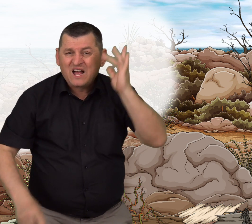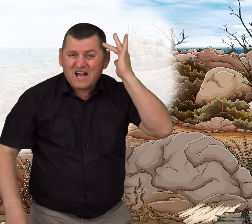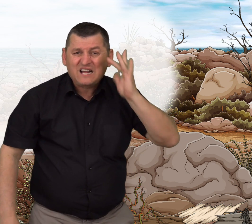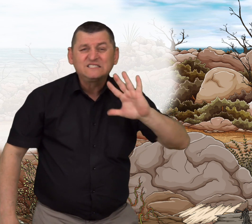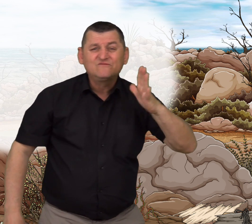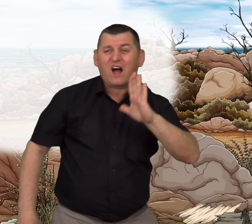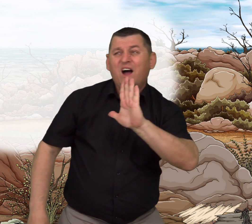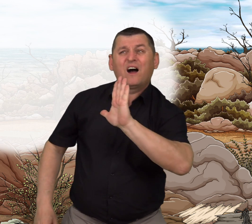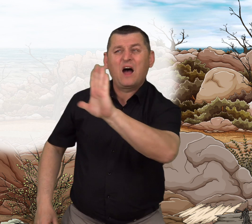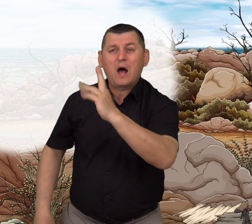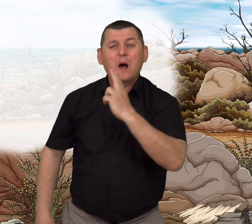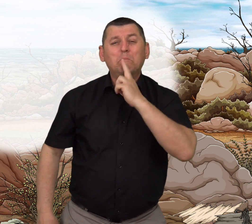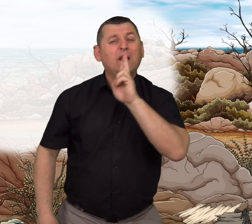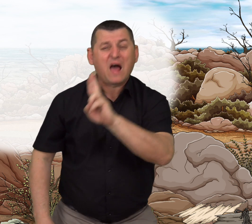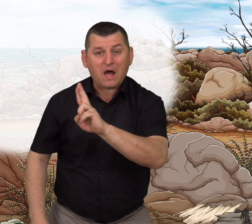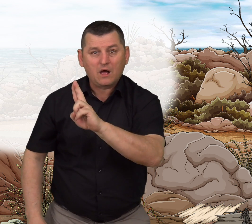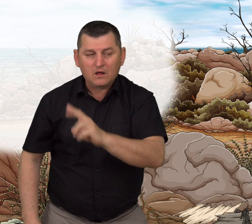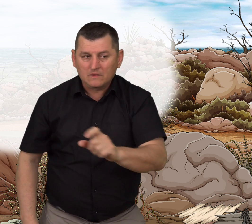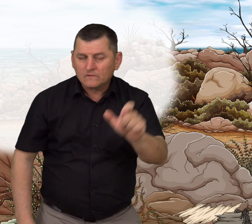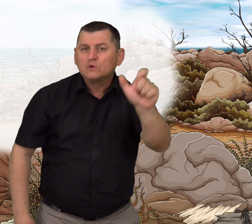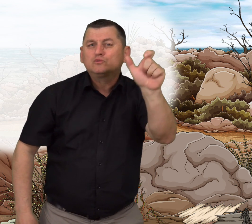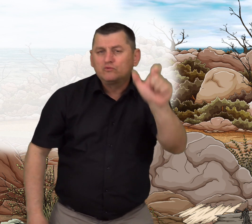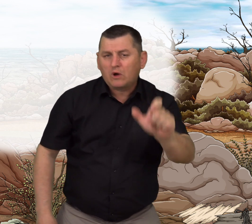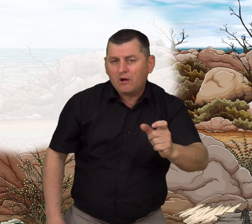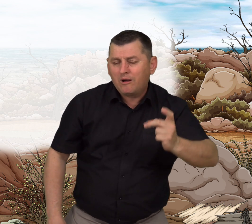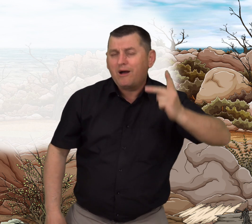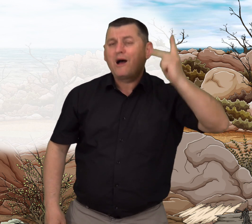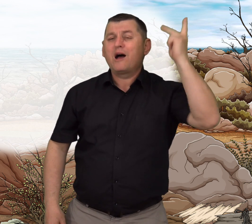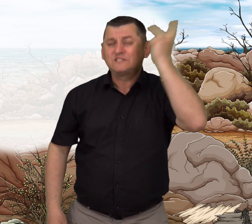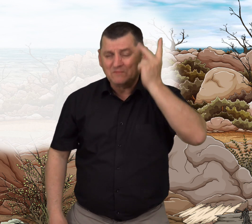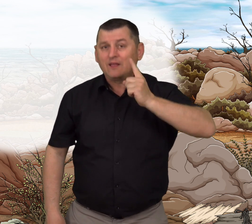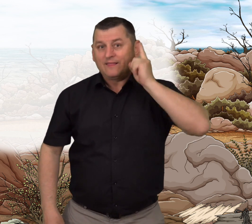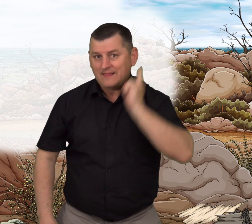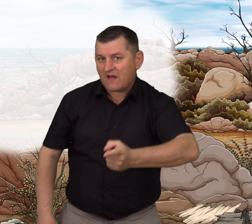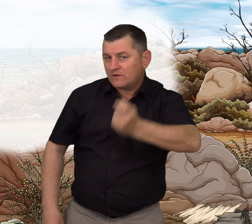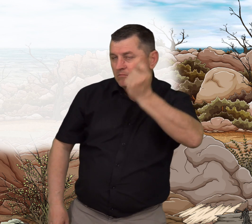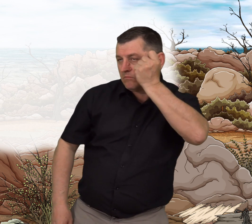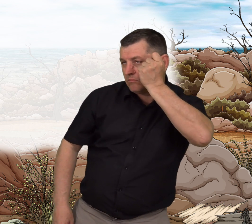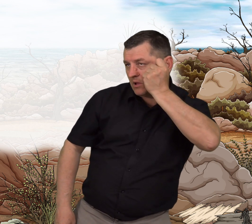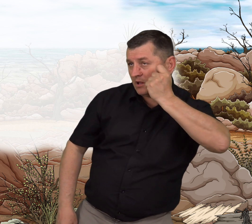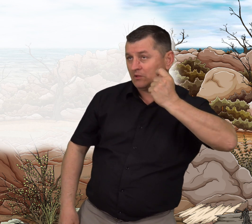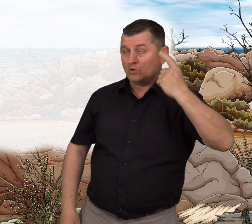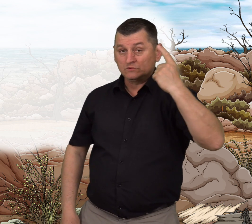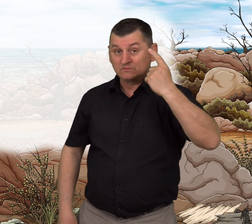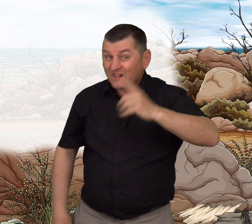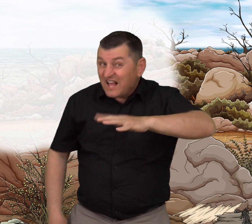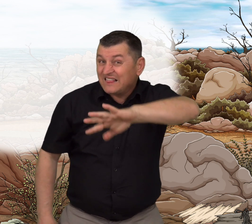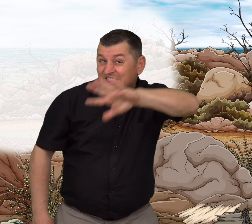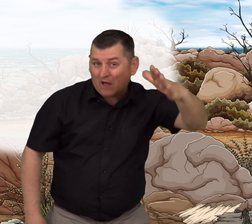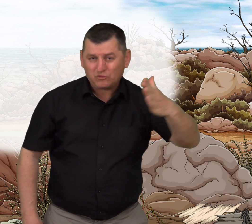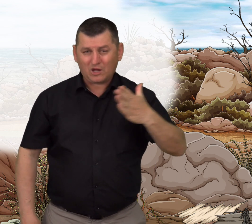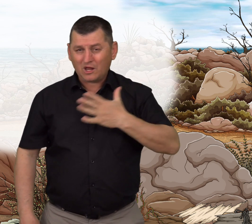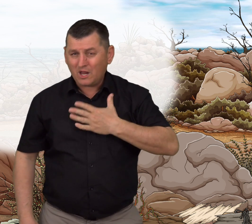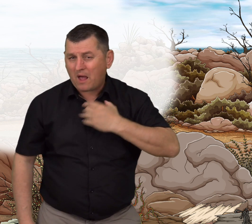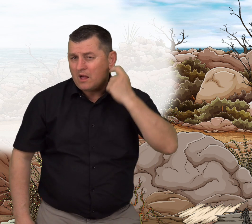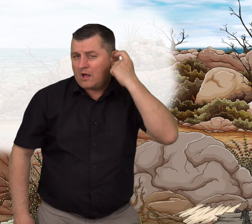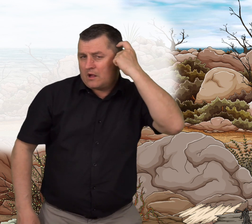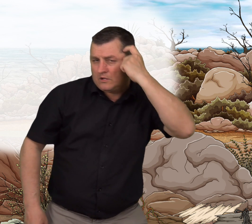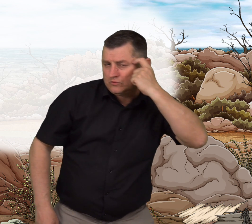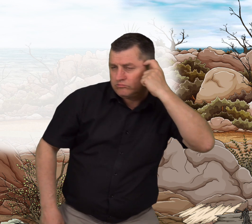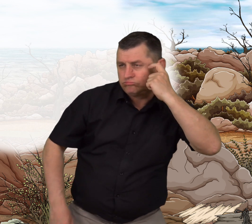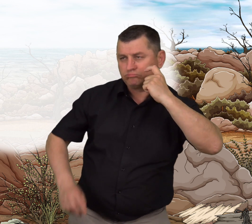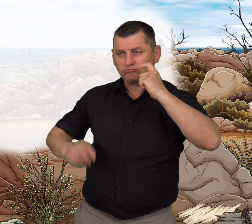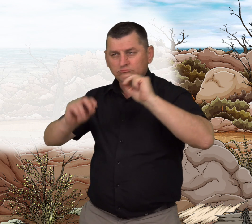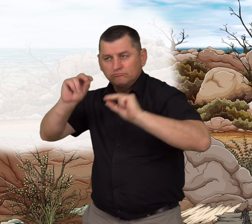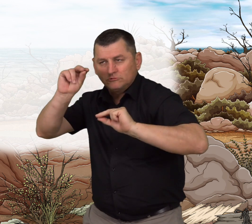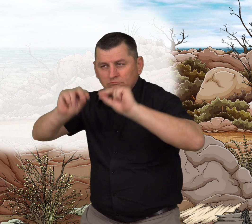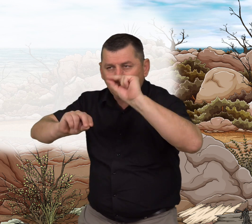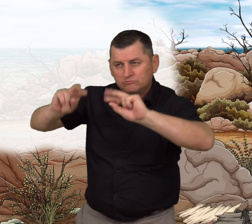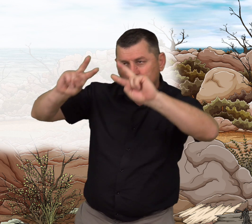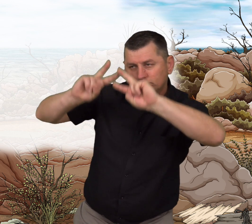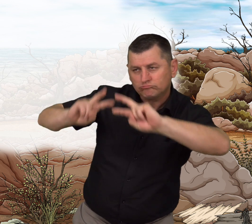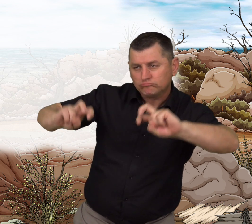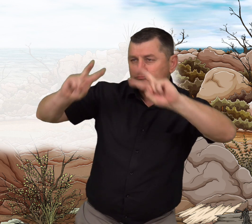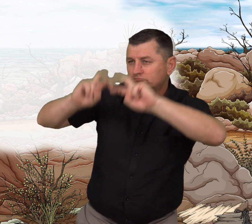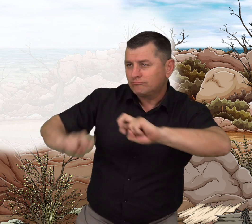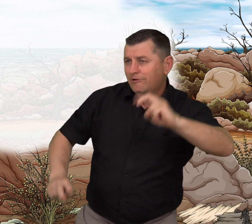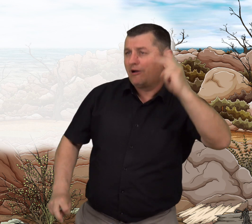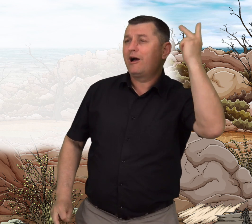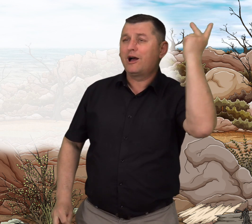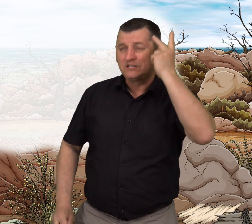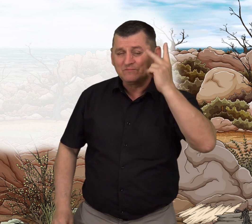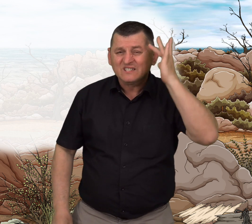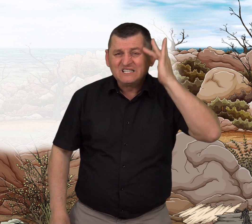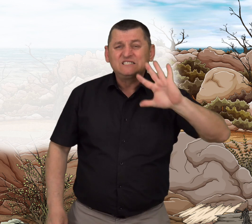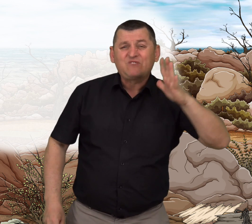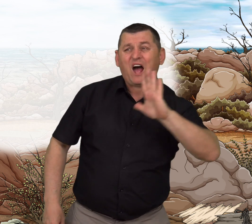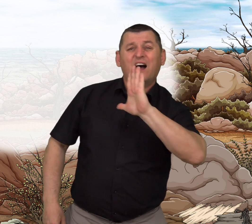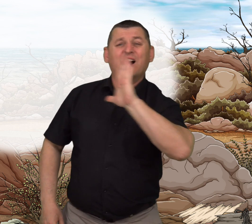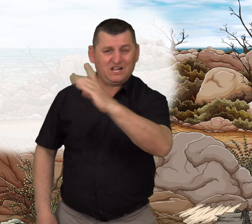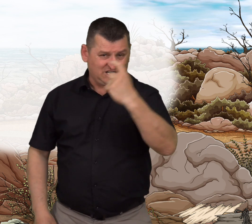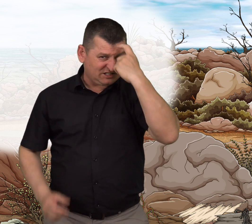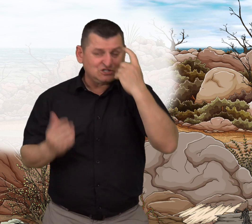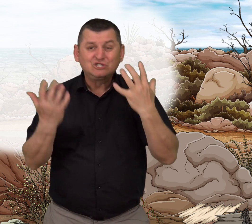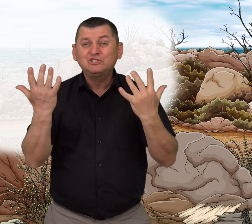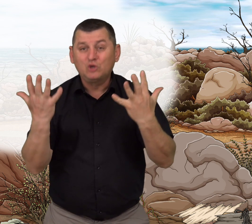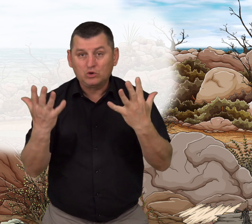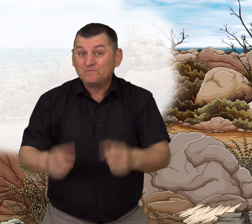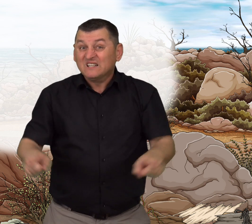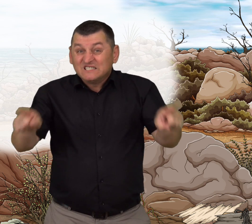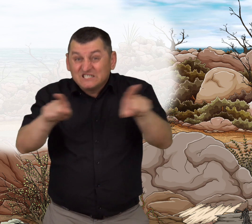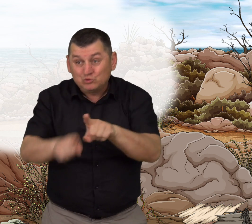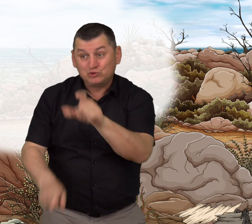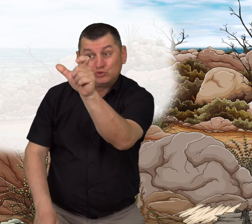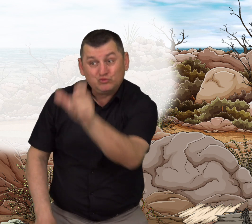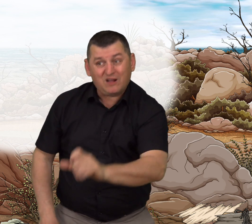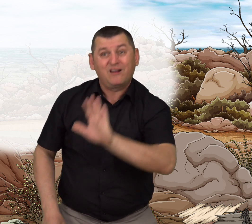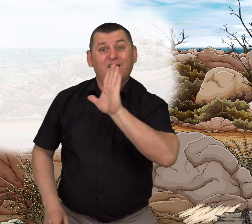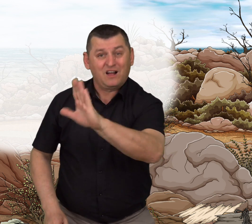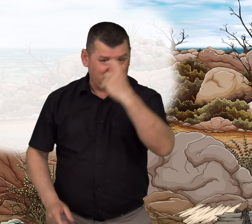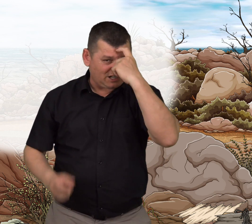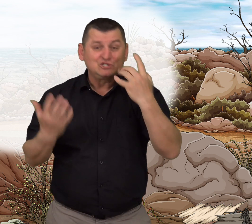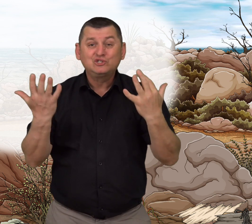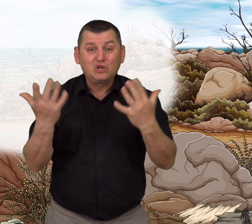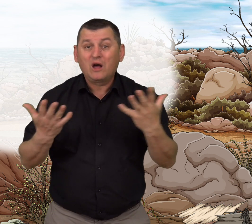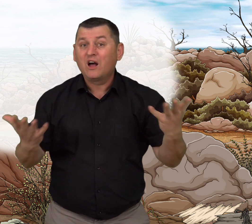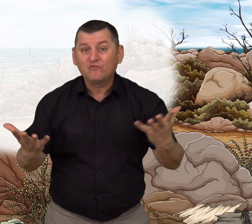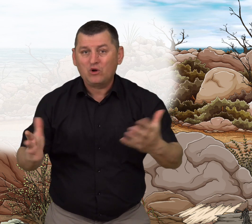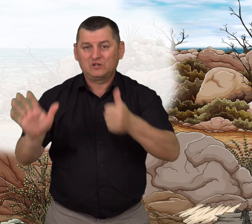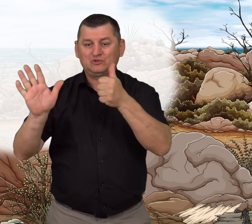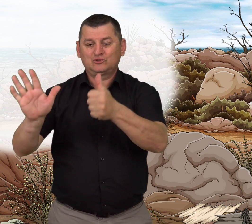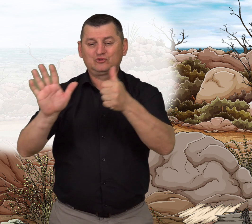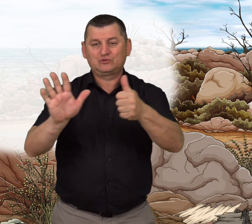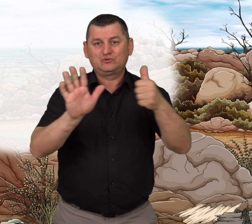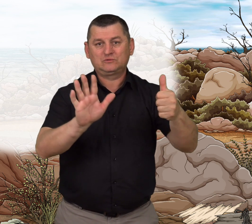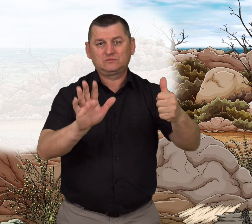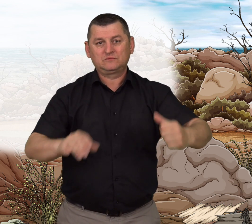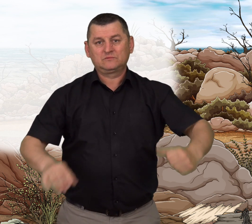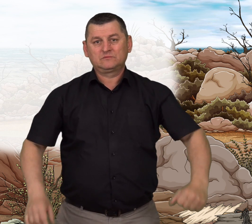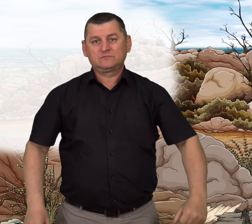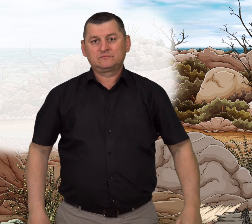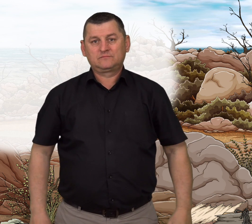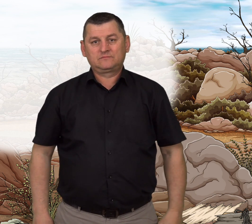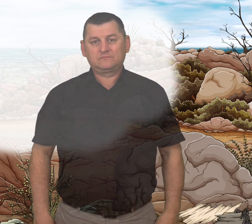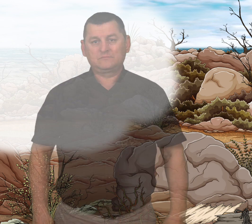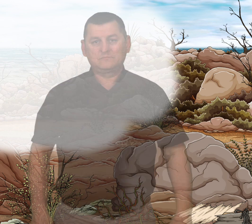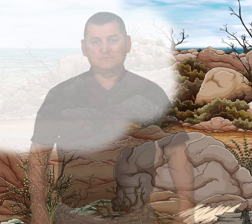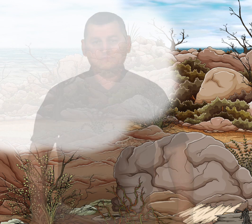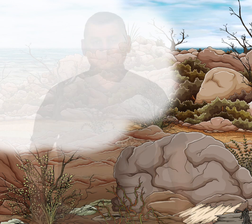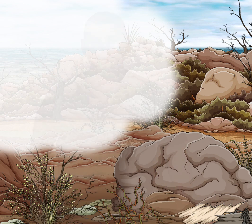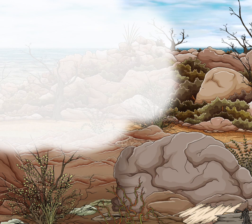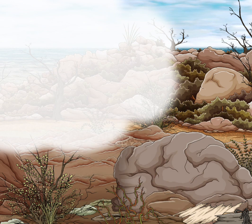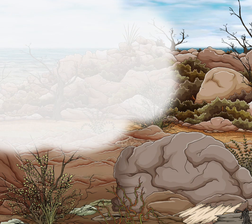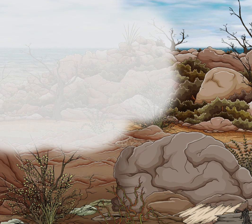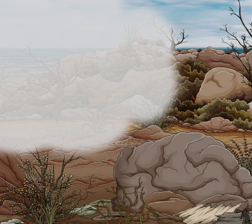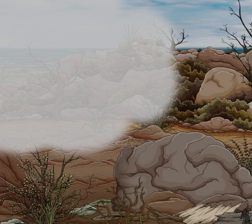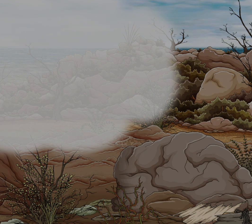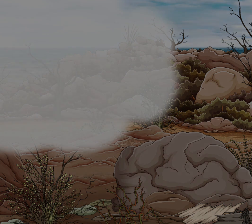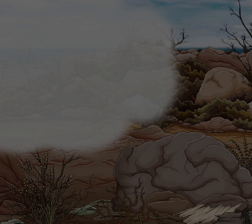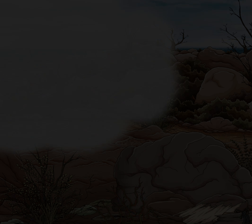Here is a call for wisdom: Let the one who has insight calculate the number of the beast, for it is the number of a man, and that number is 666.